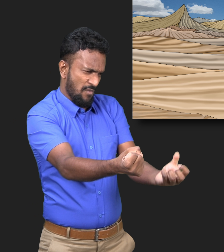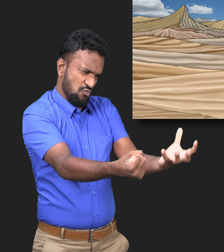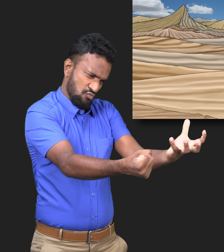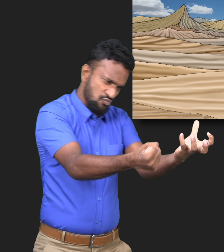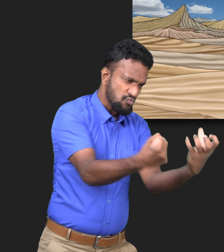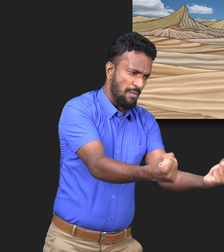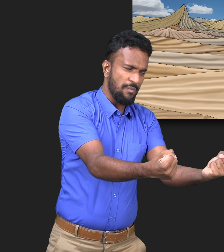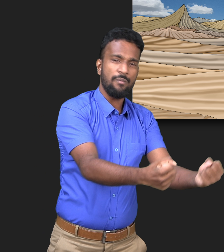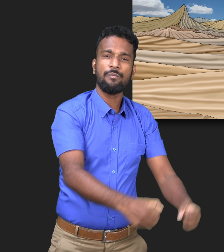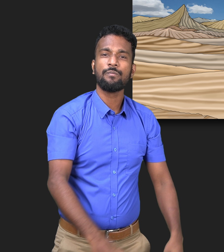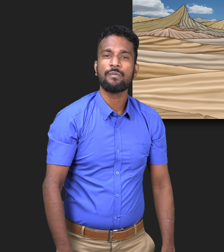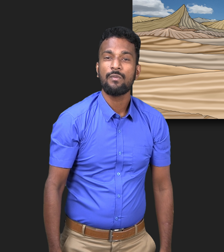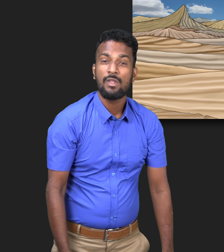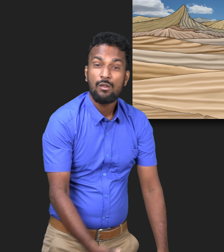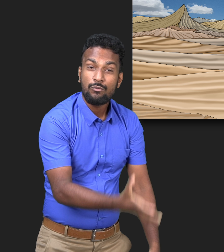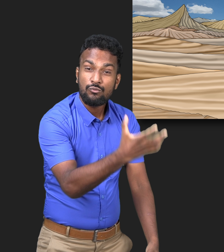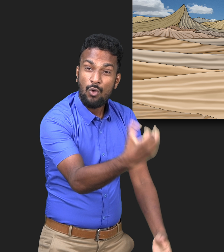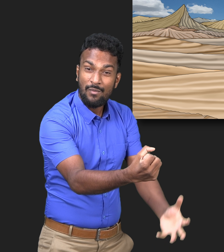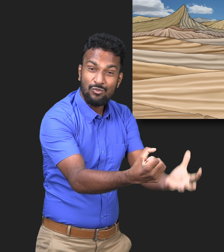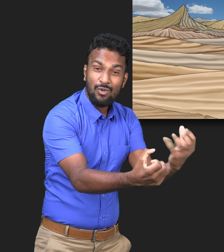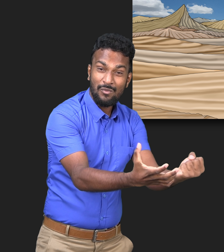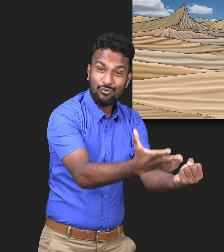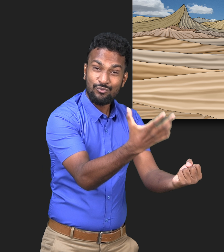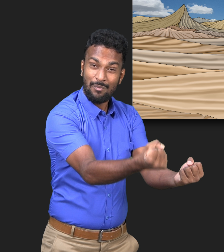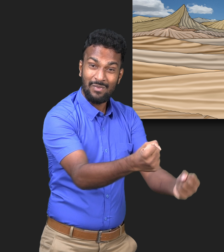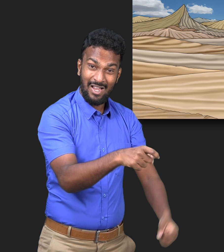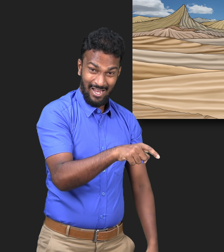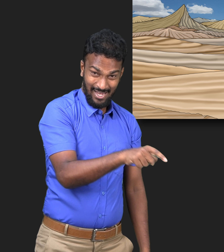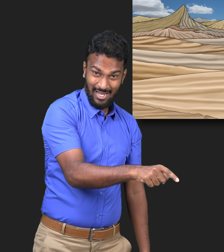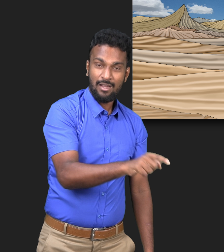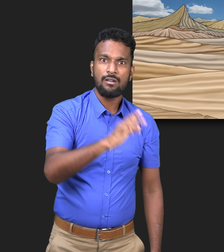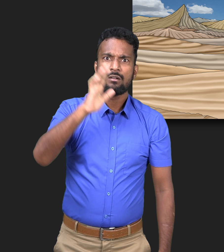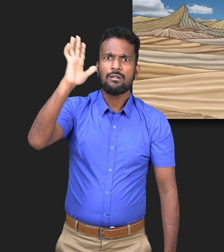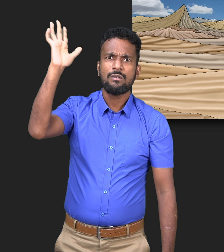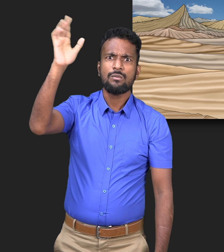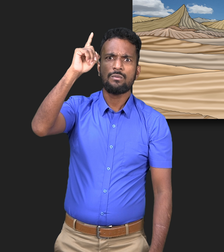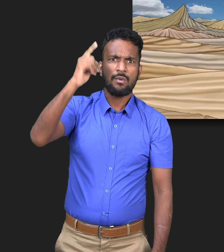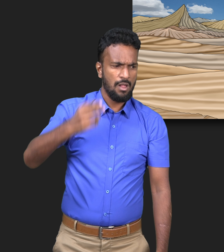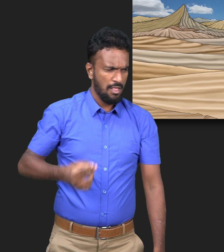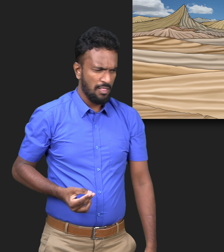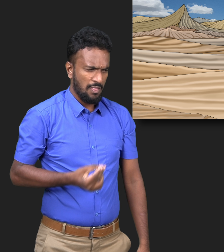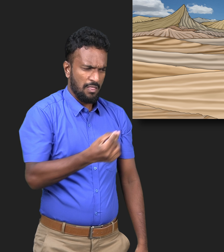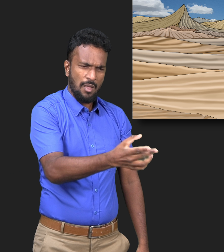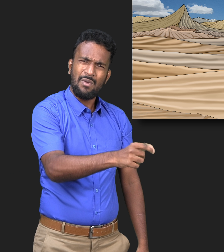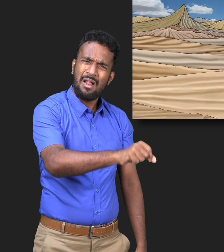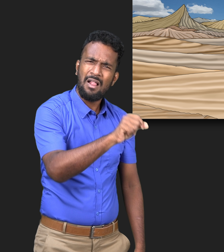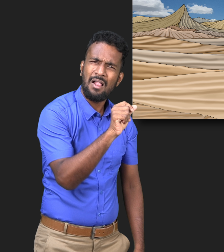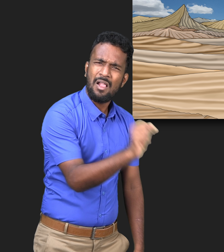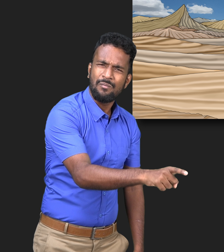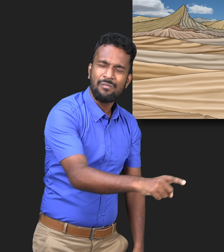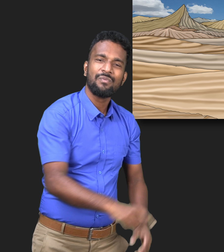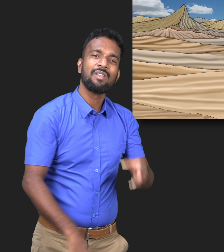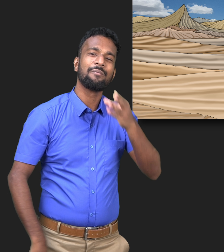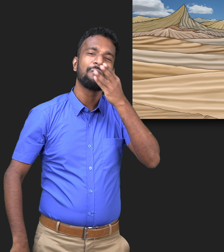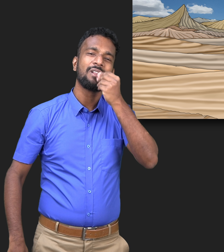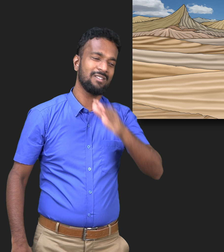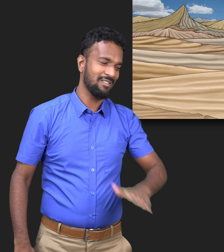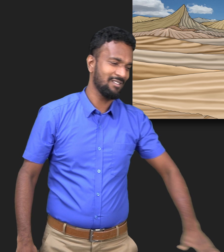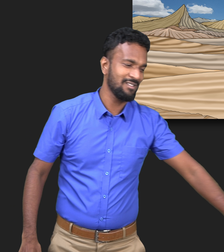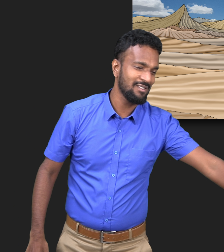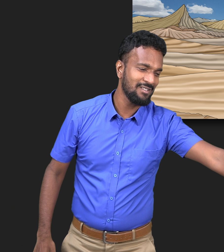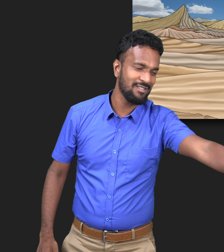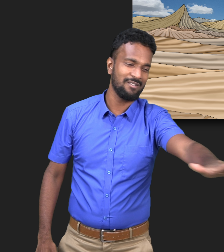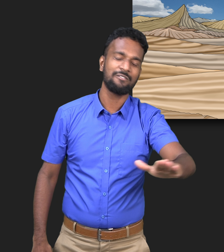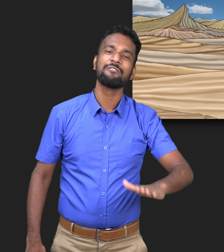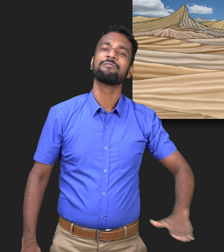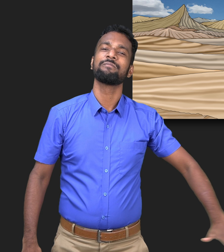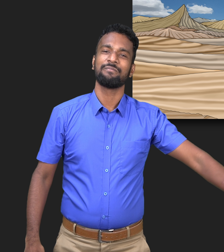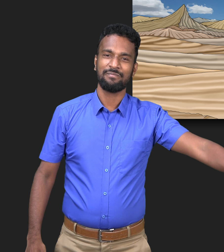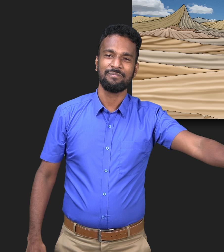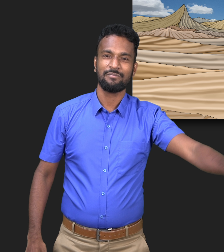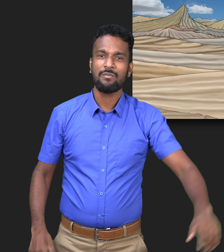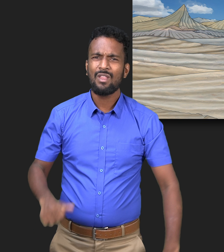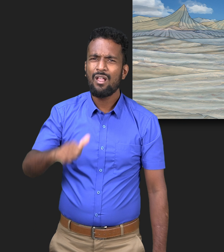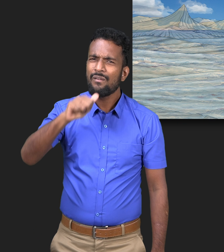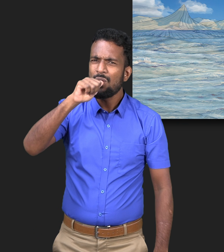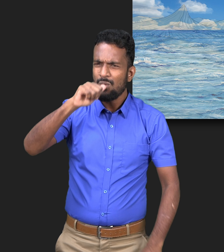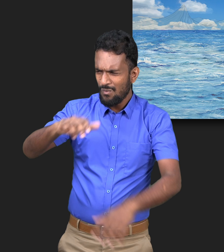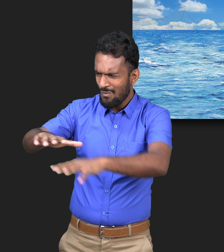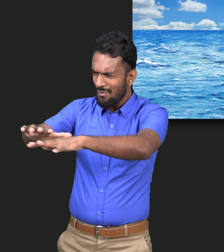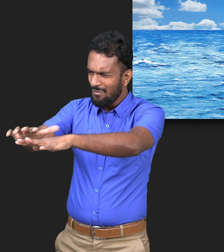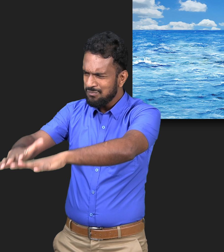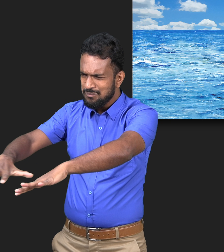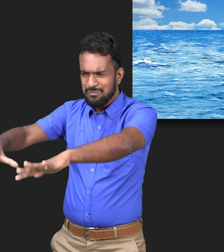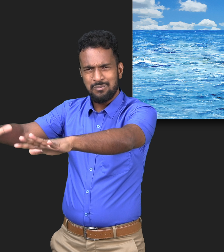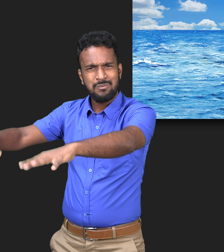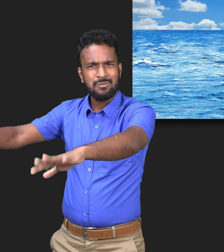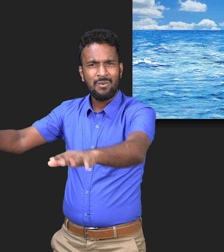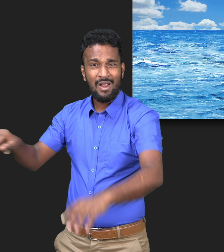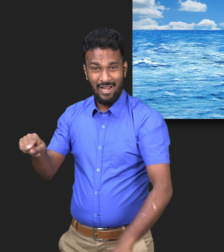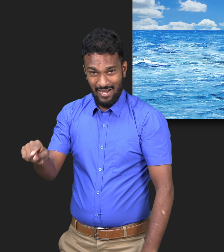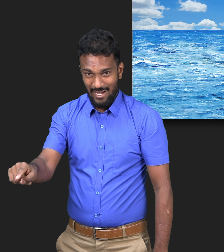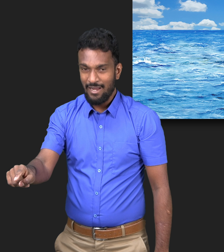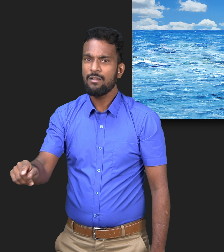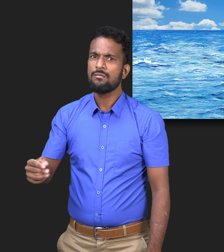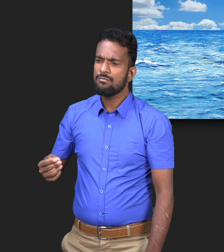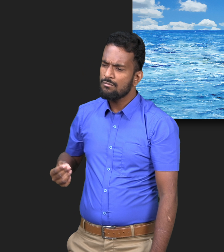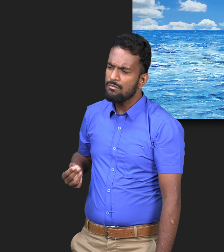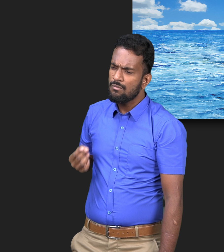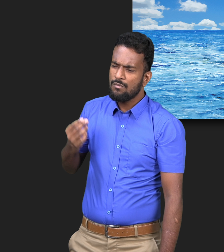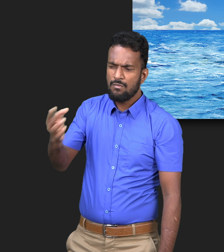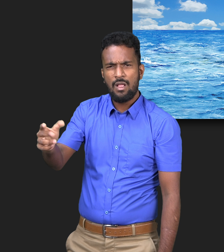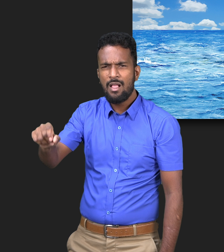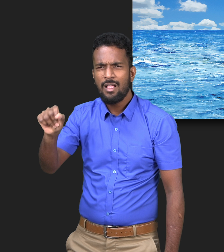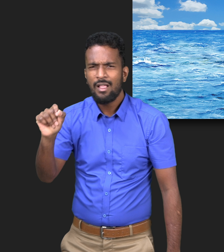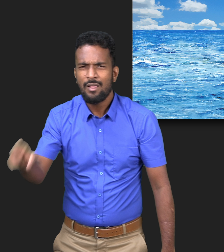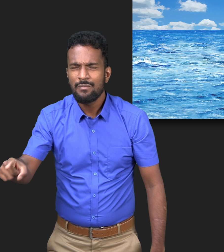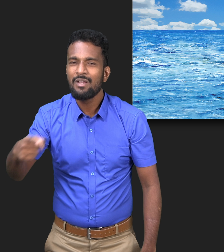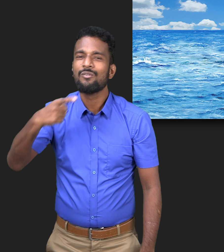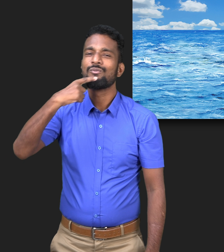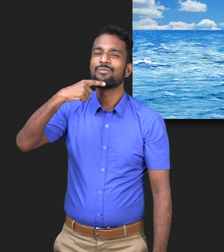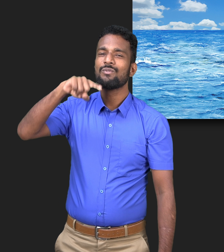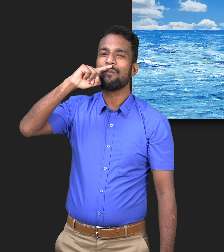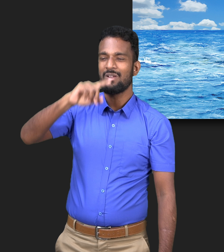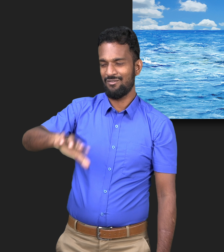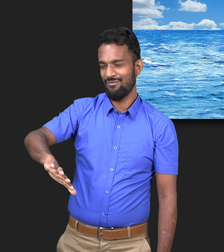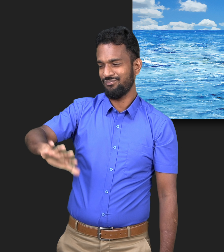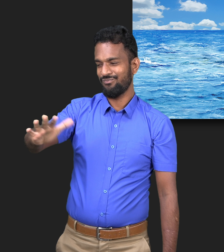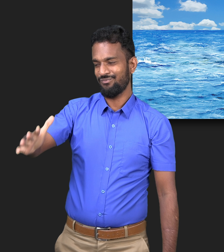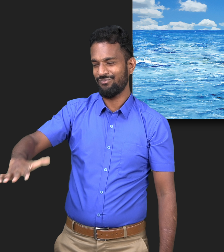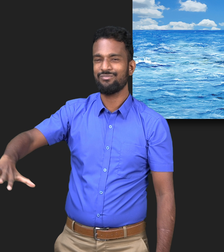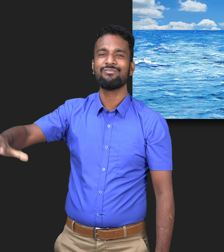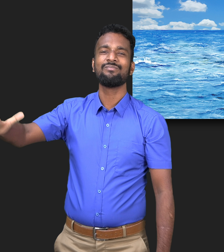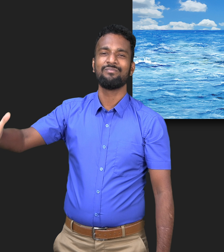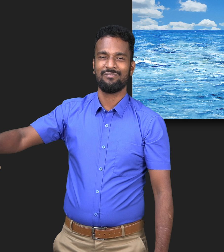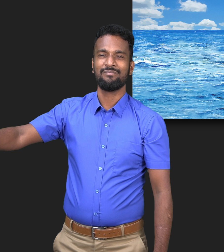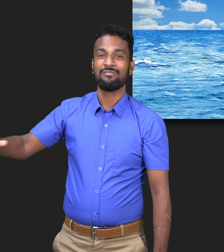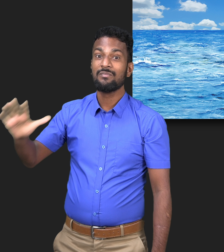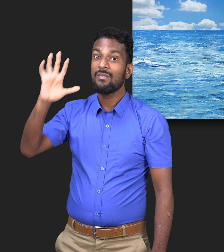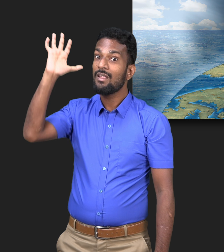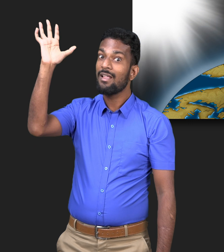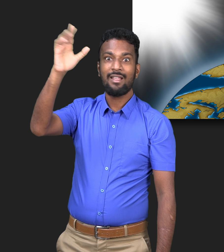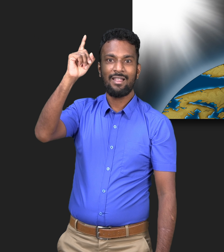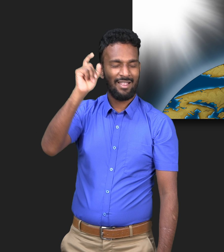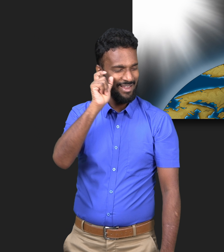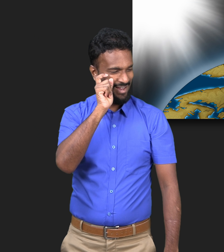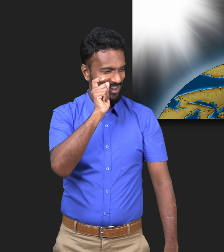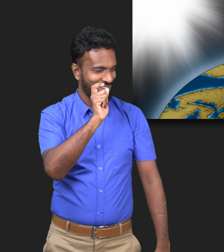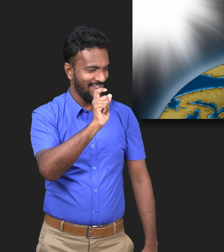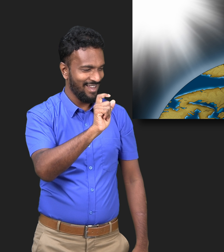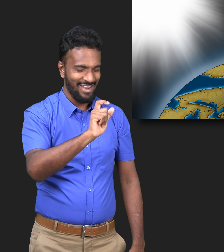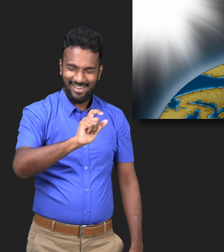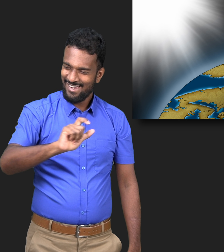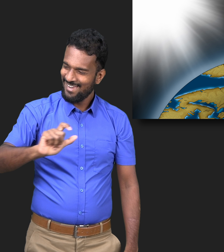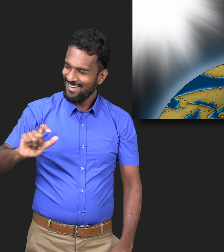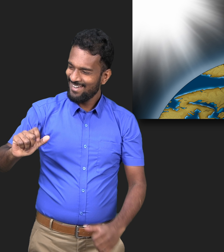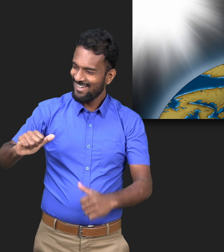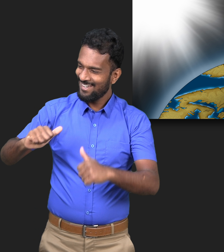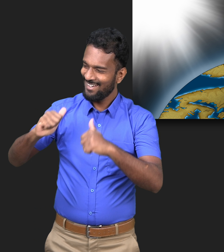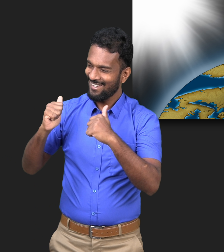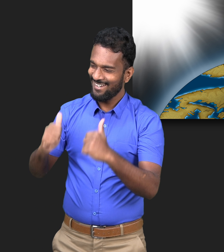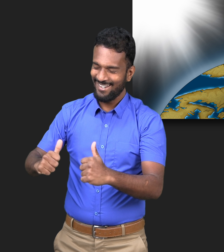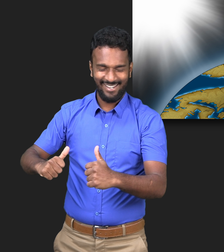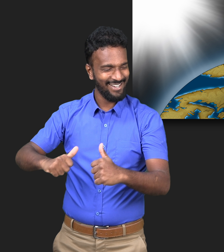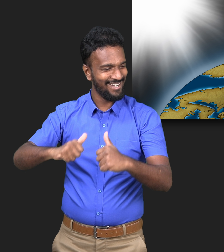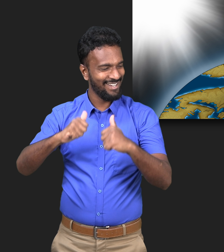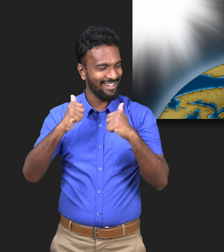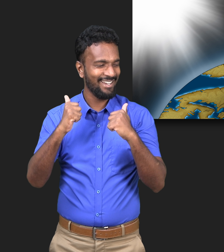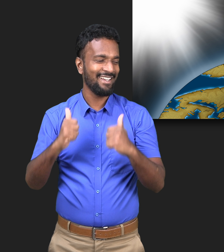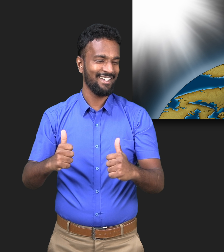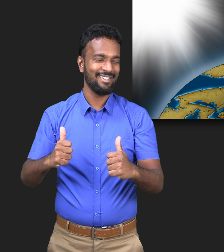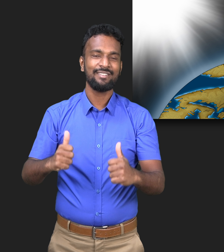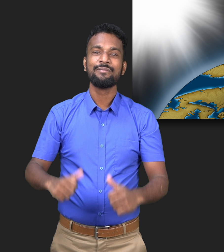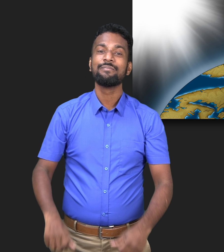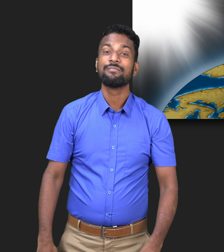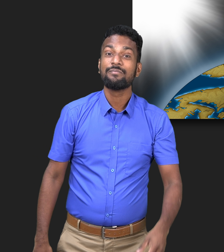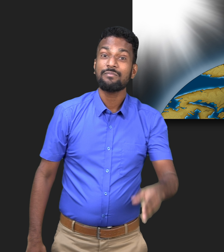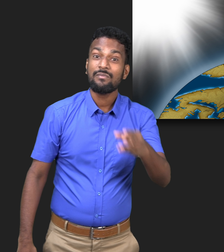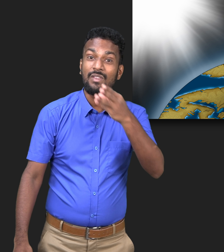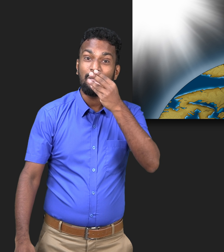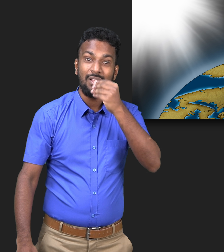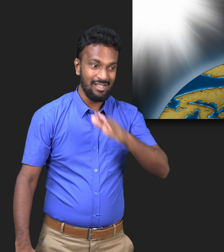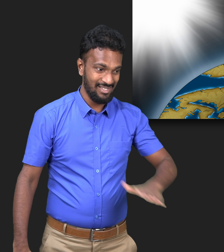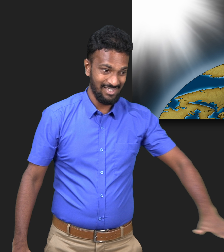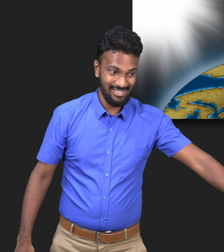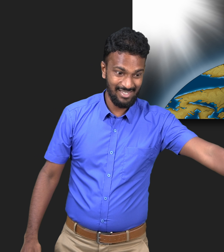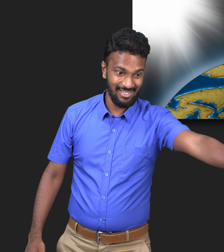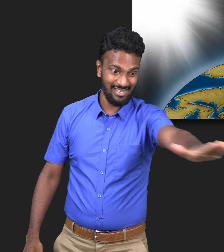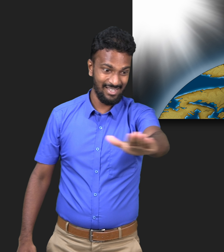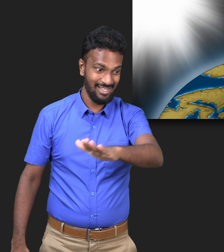God called the dry land “earth,” and the gathering of waters He called “seas.” And God saw that it was good.